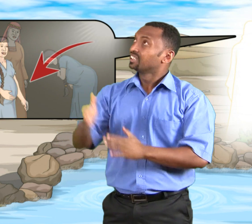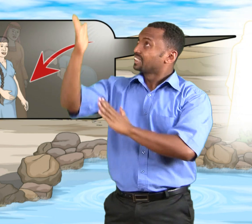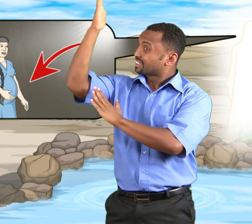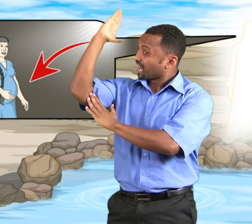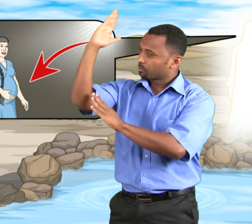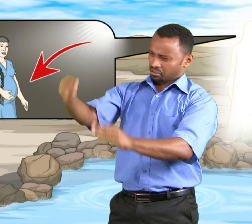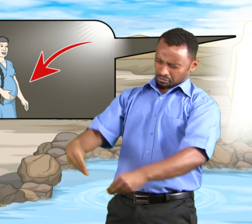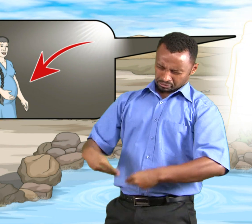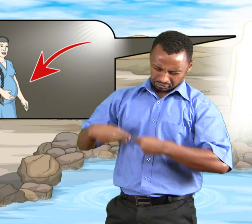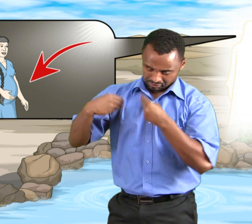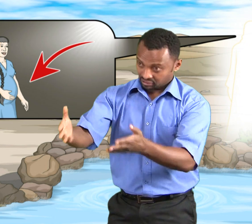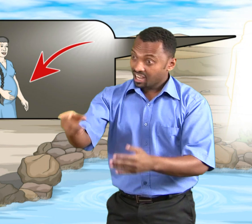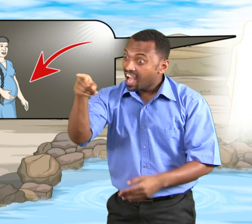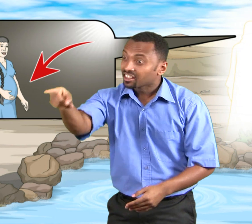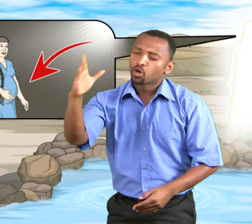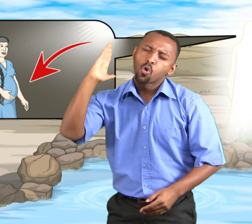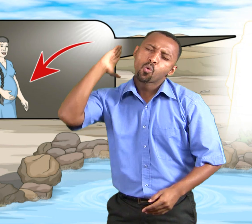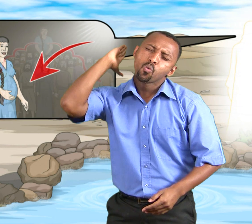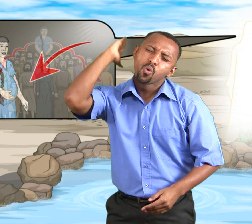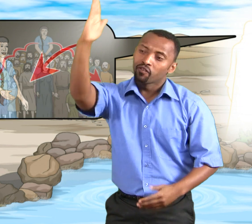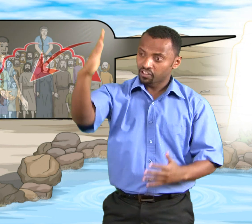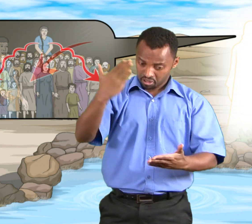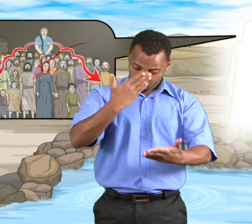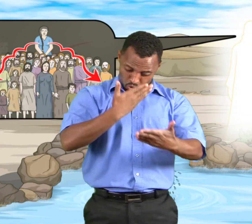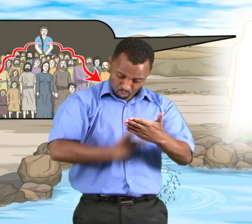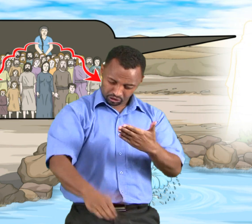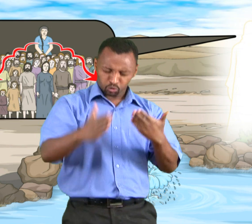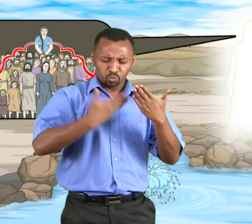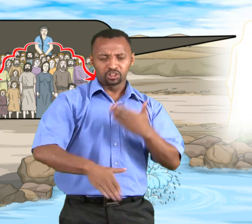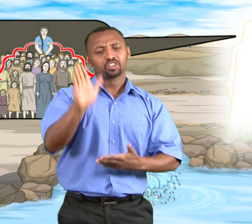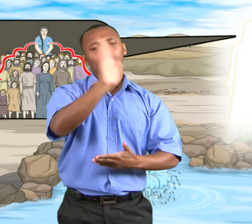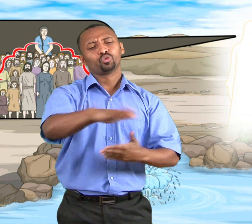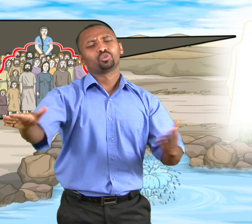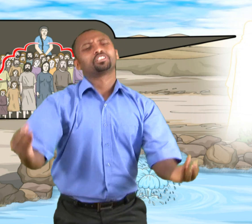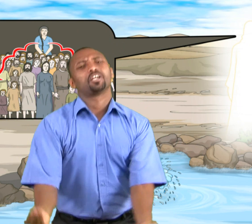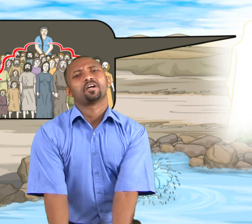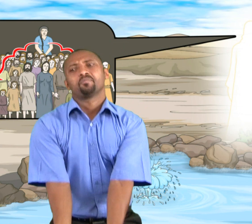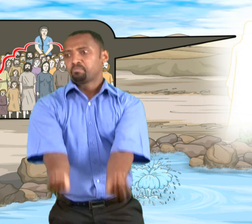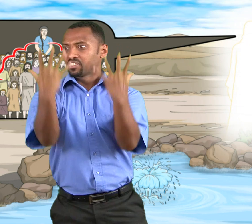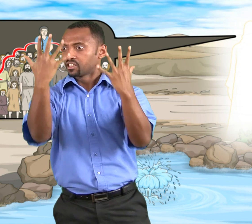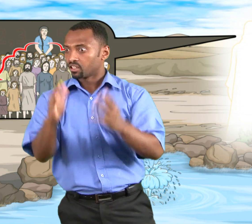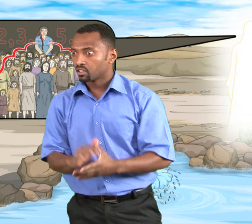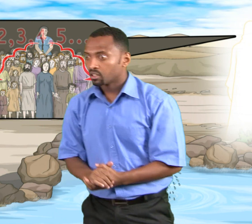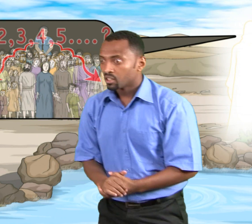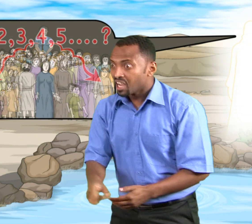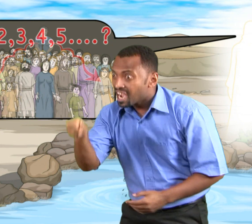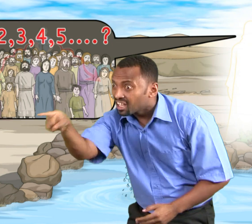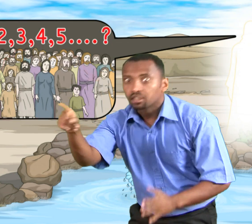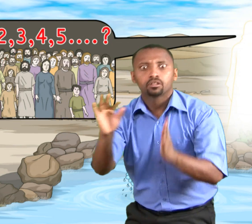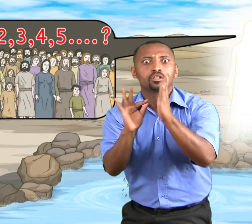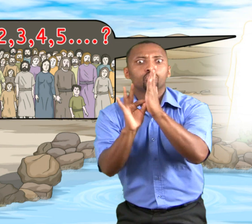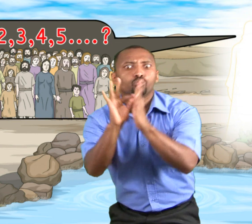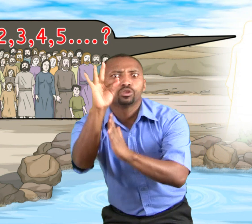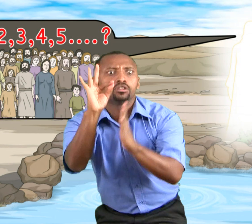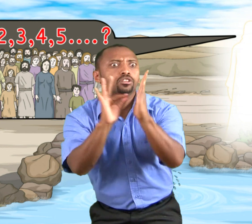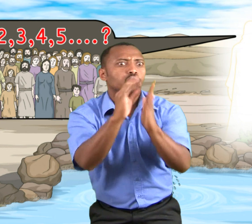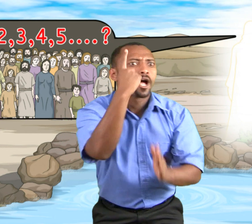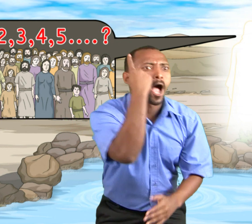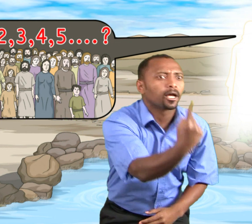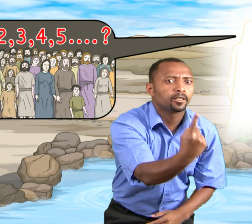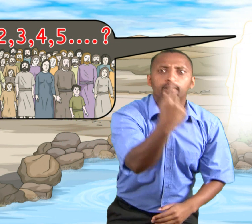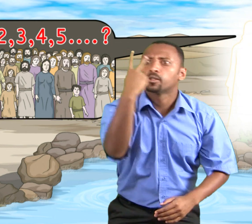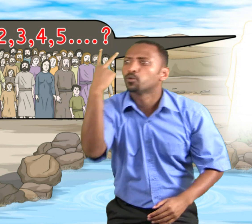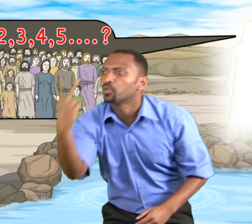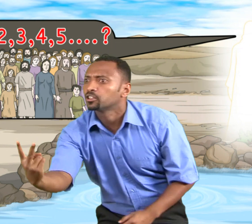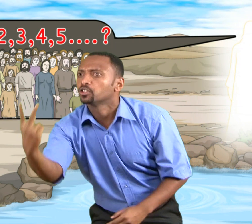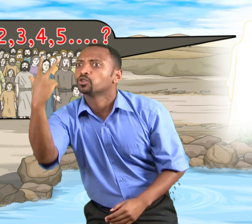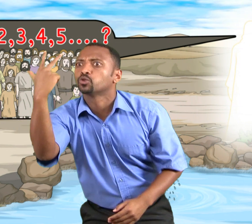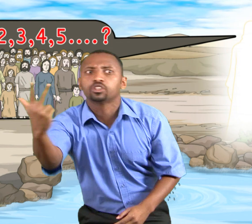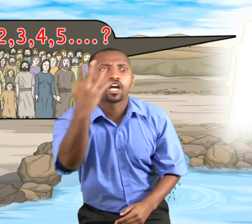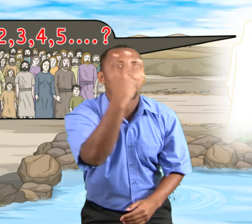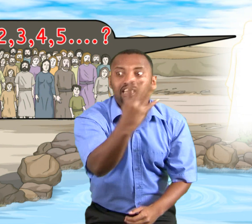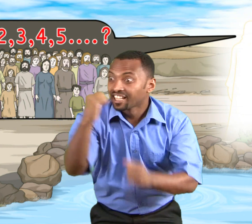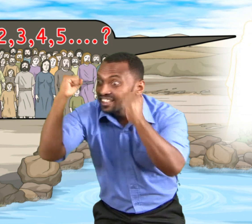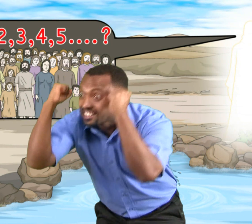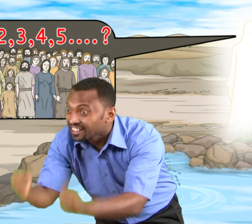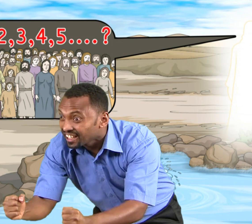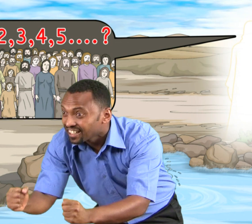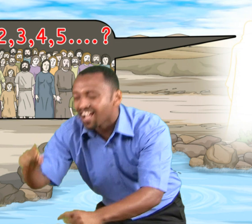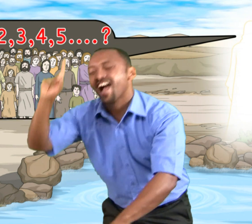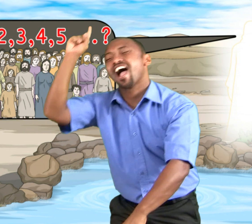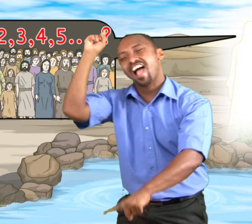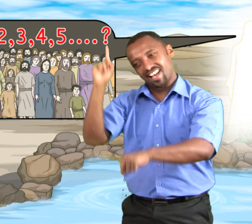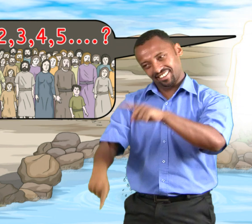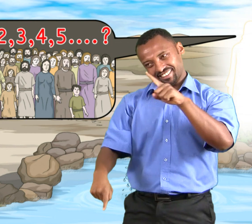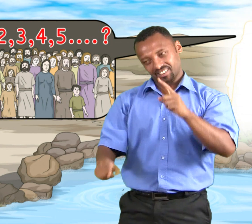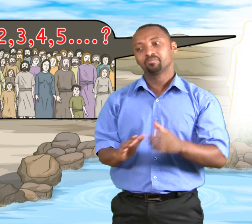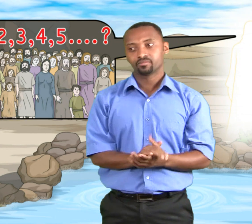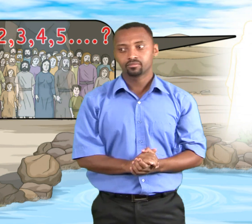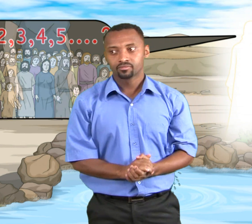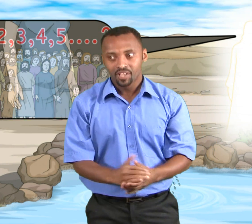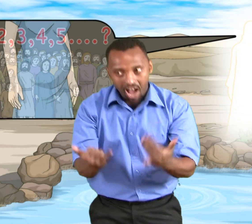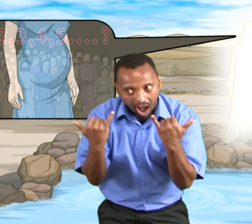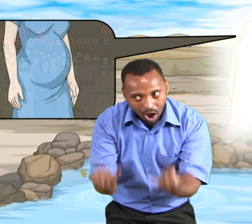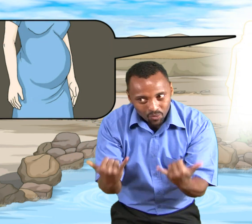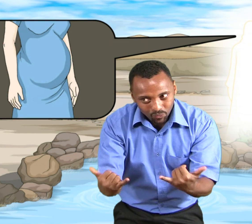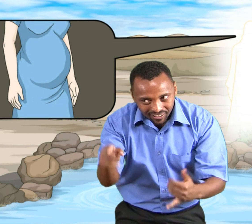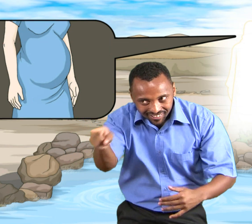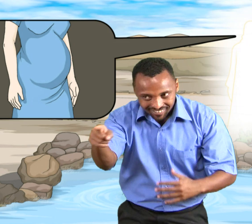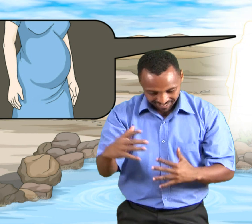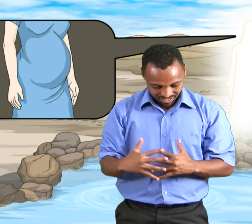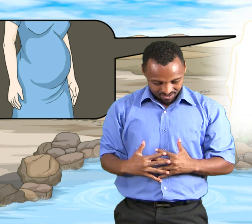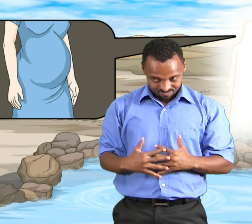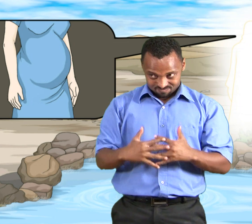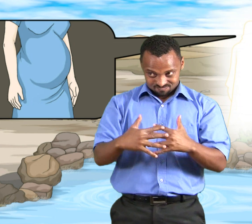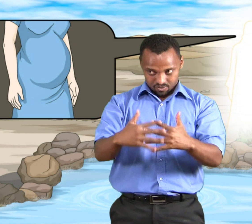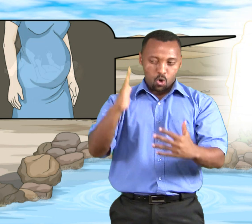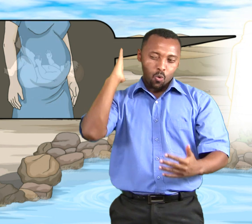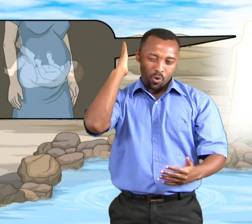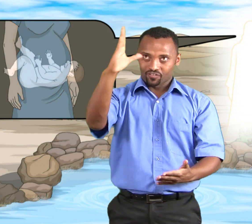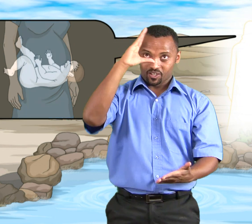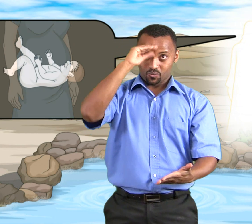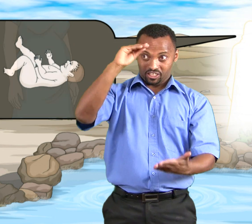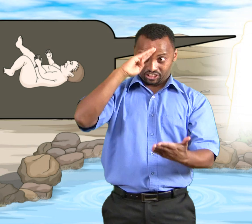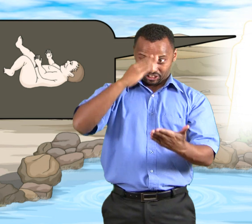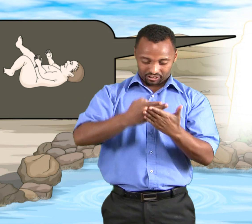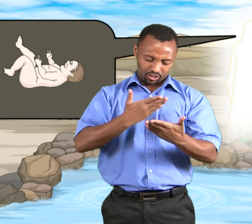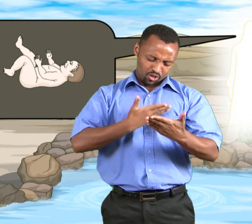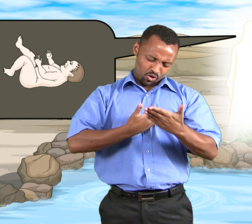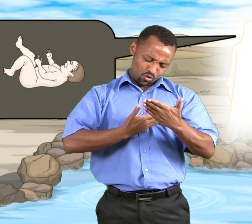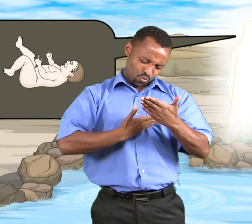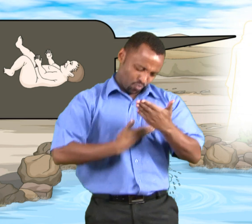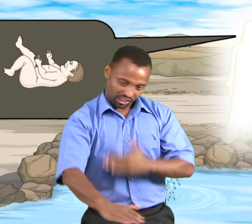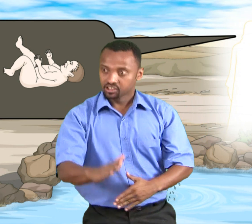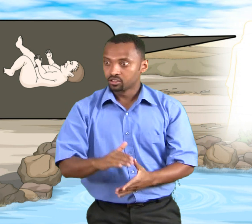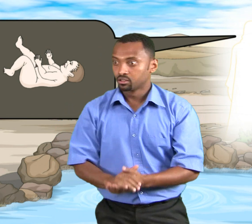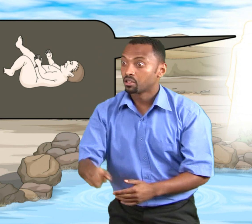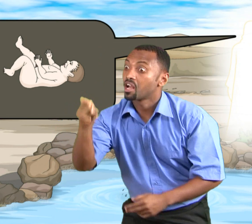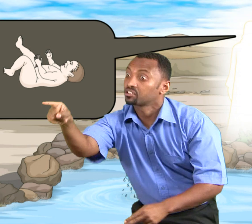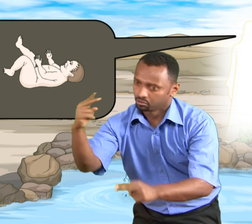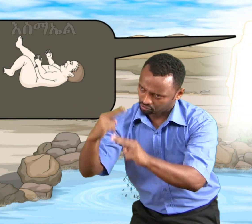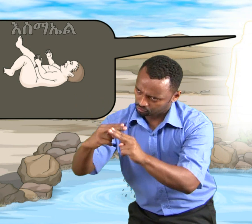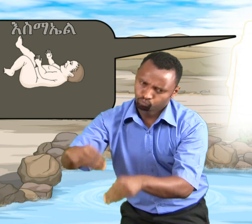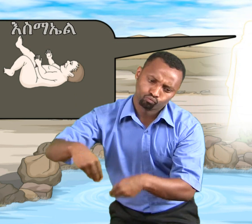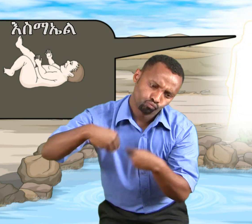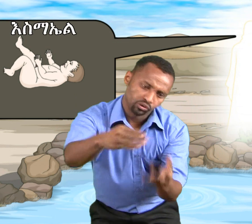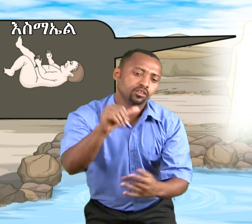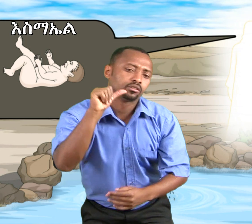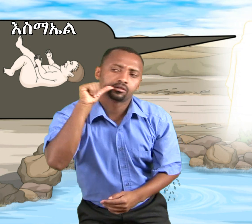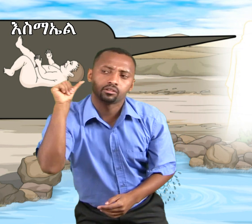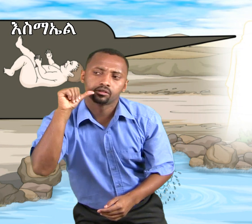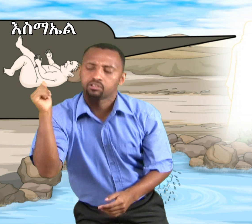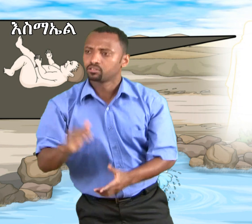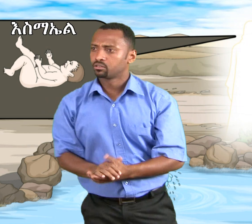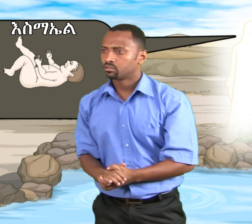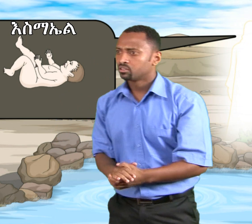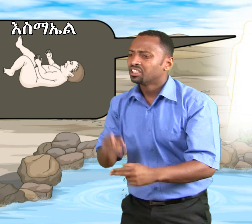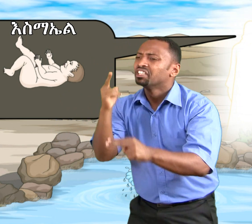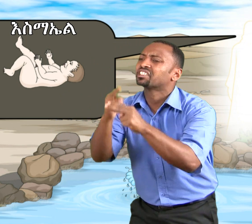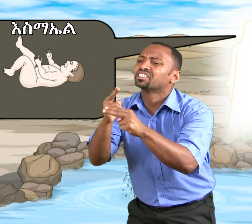Then the angel added, “I will greatly multiply your offspring so that they will be too numerous to count.” The angel of the LORD proceeded: “Behold, you have conceived and will bear a son.